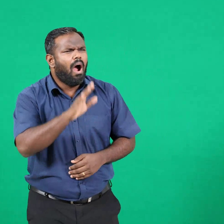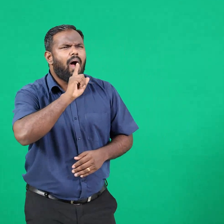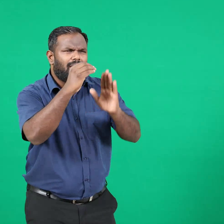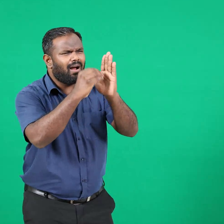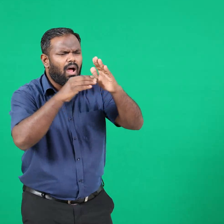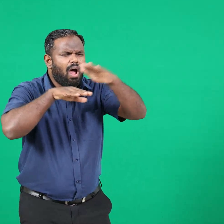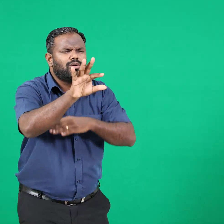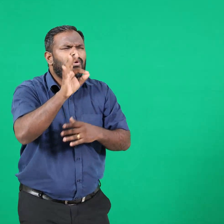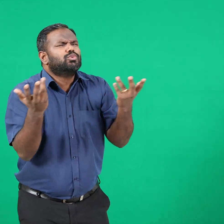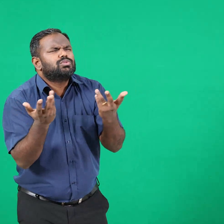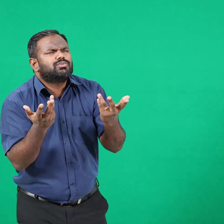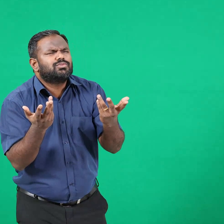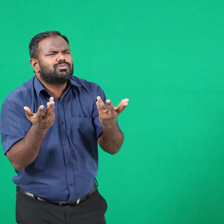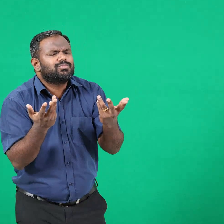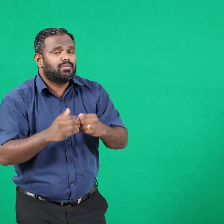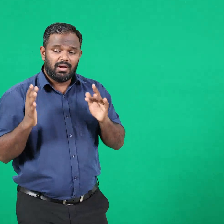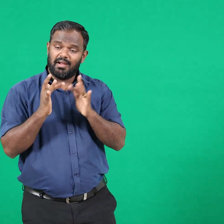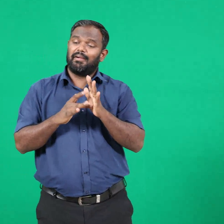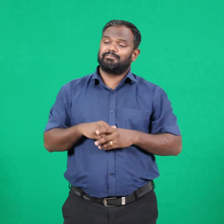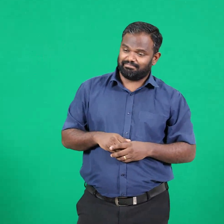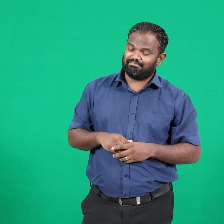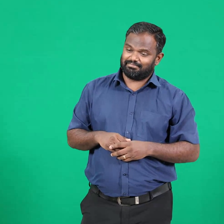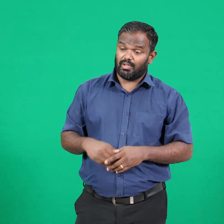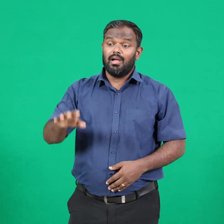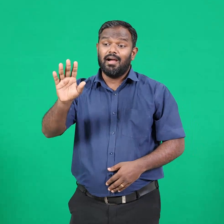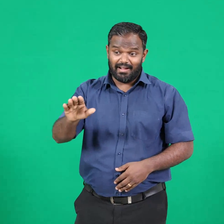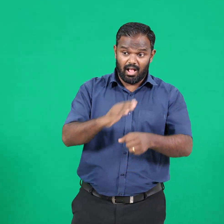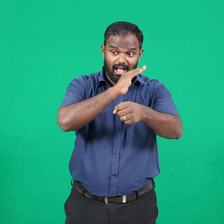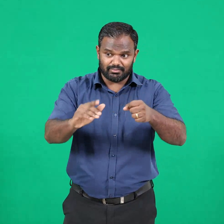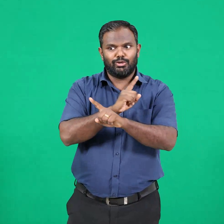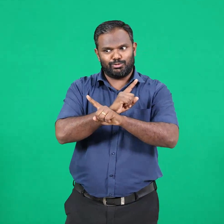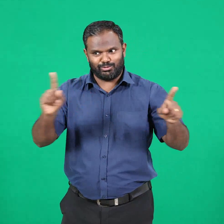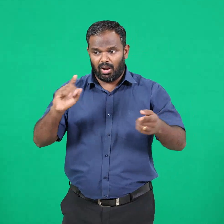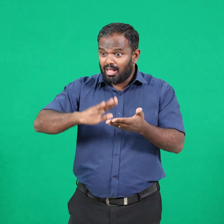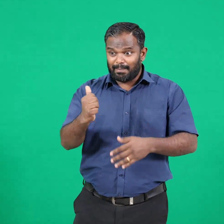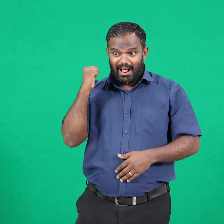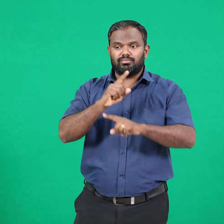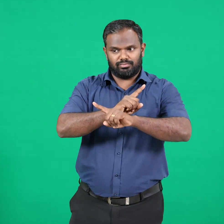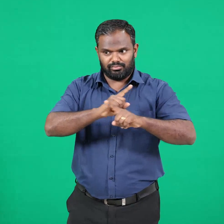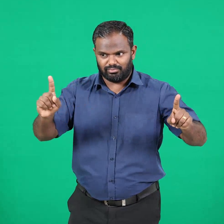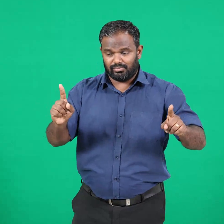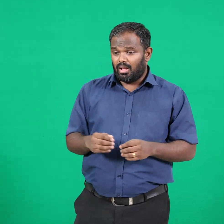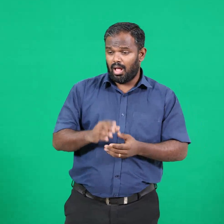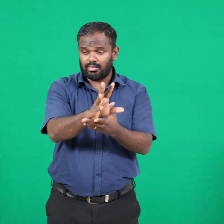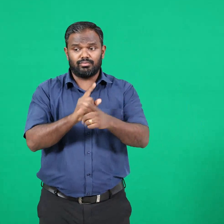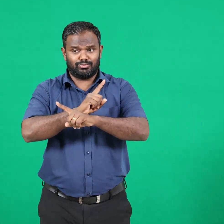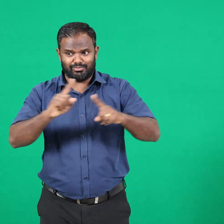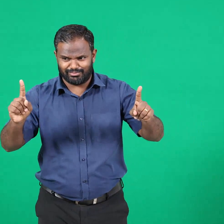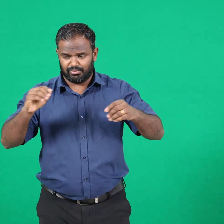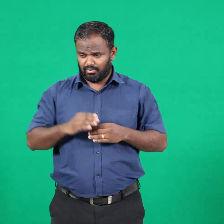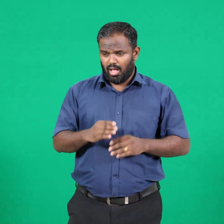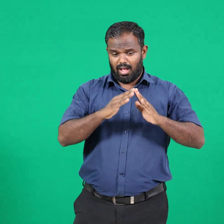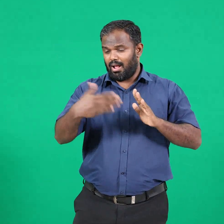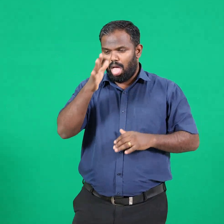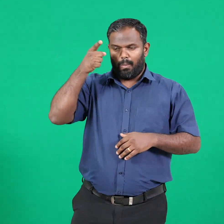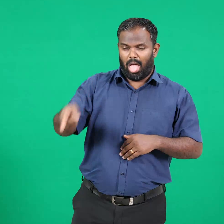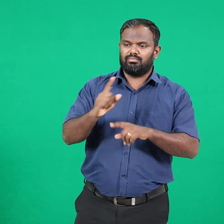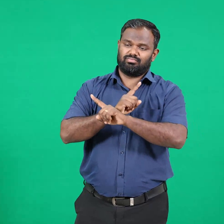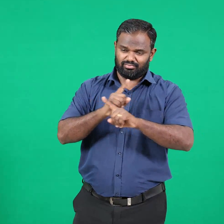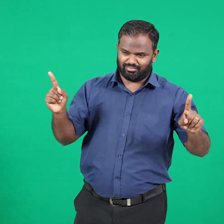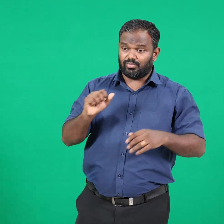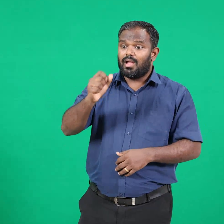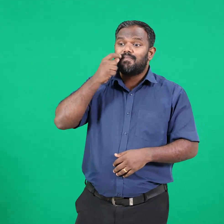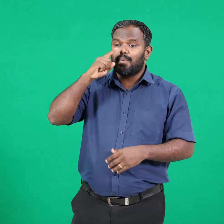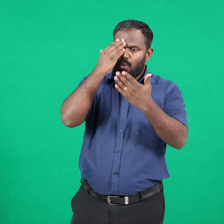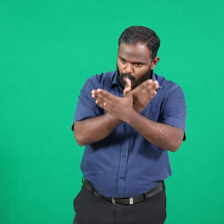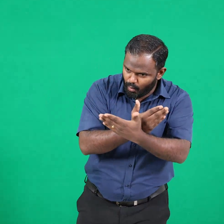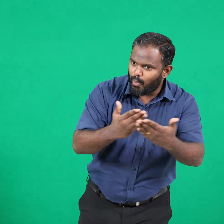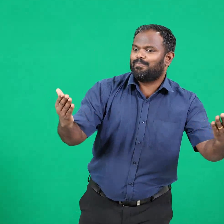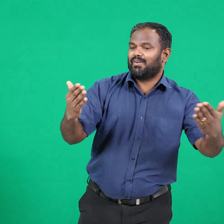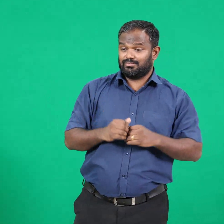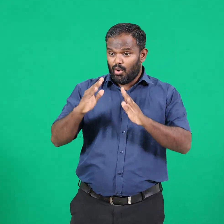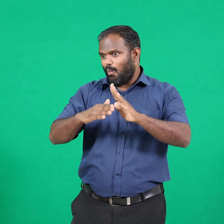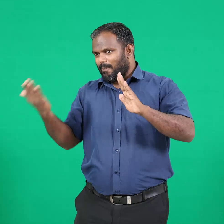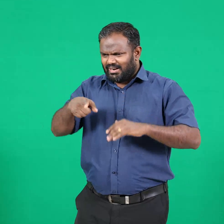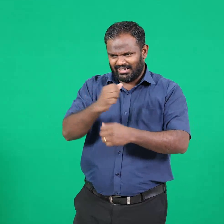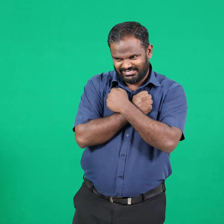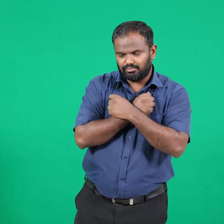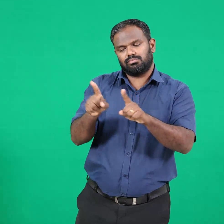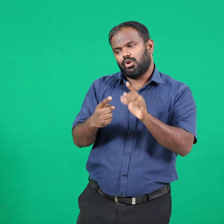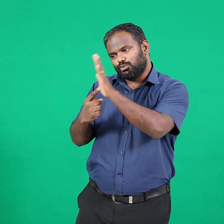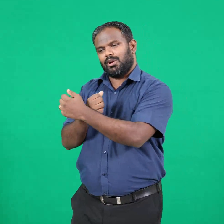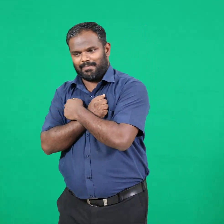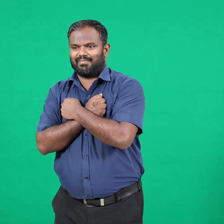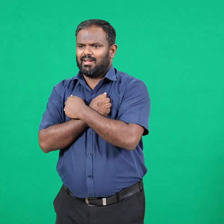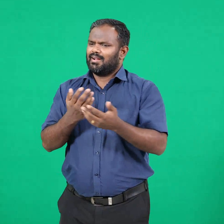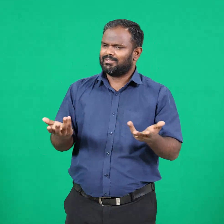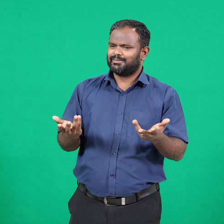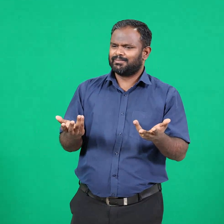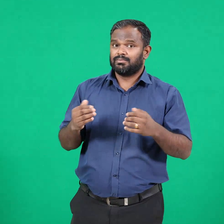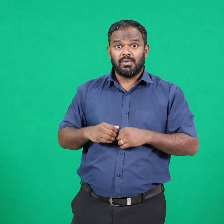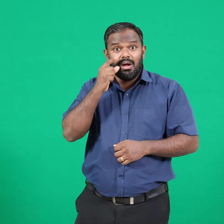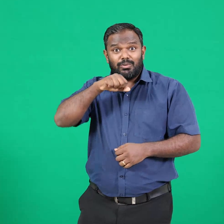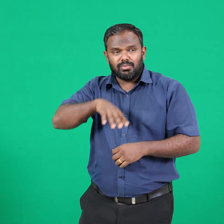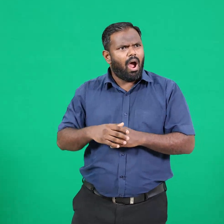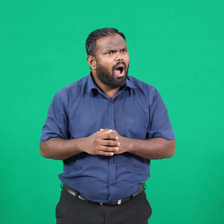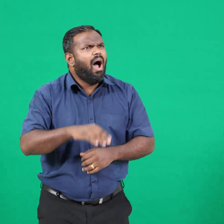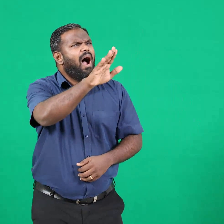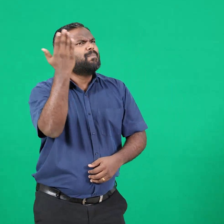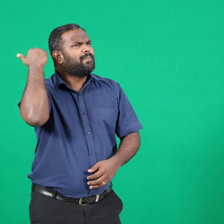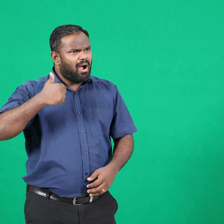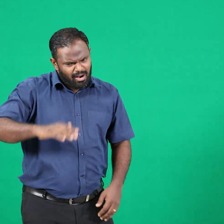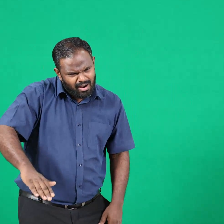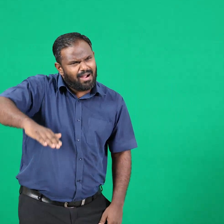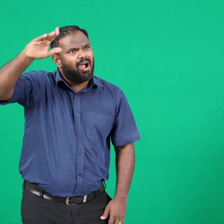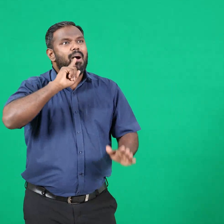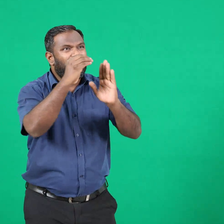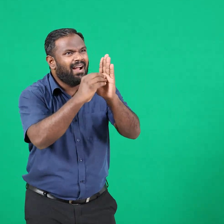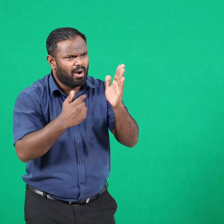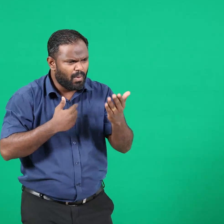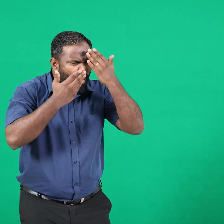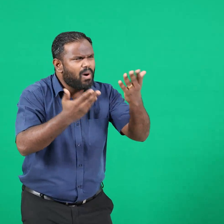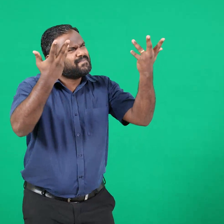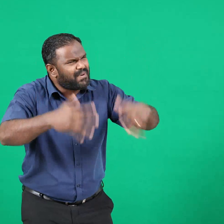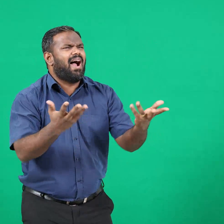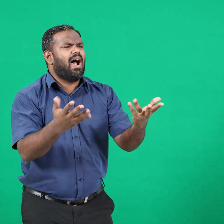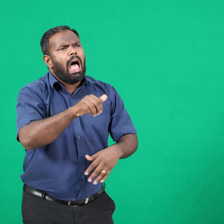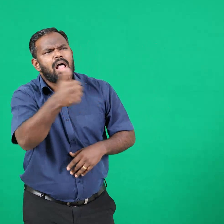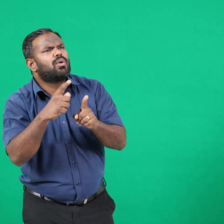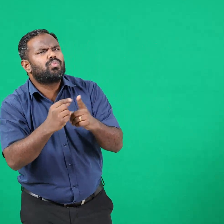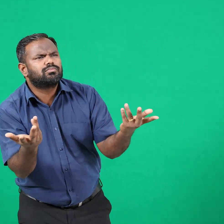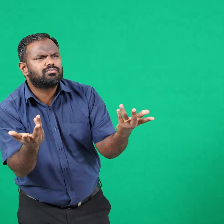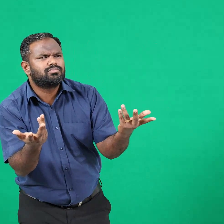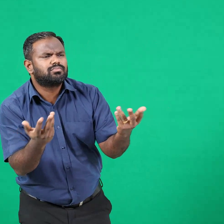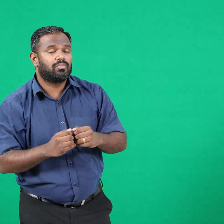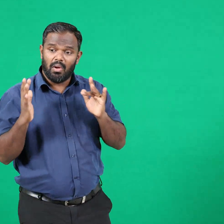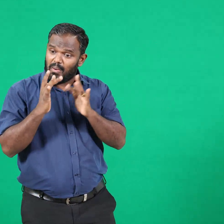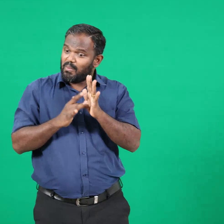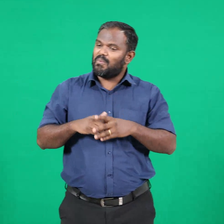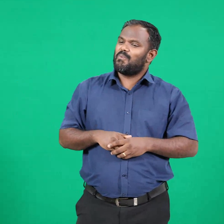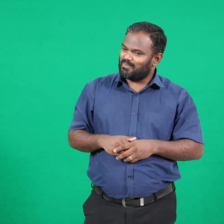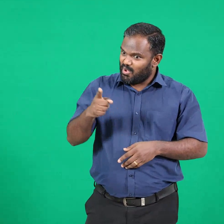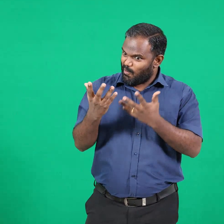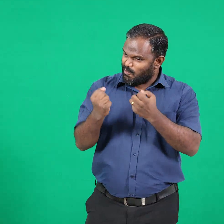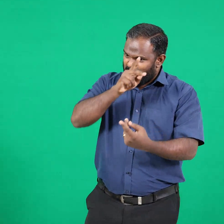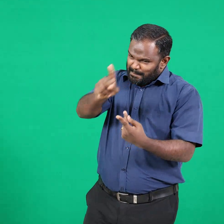Jesus answered, "' Do not murder, do not commit adultery, do not steal, do not bear false witness, honor your father and mother, and love your neighbor as yourself.'" "All these I have kept," said the young man.